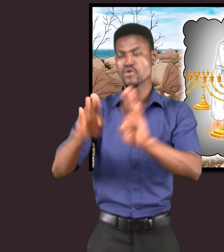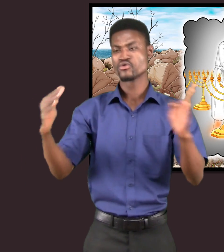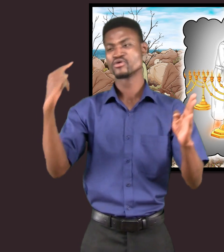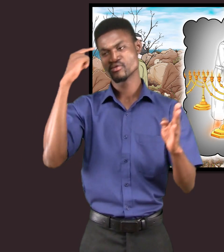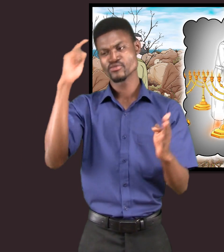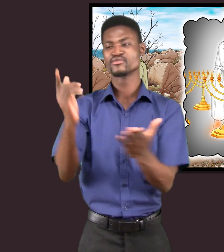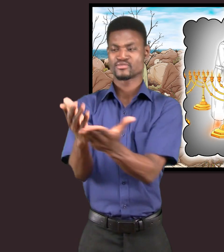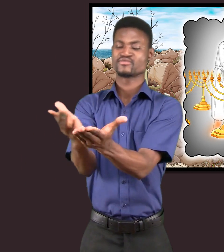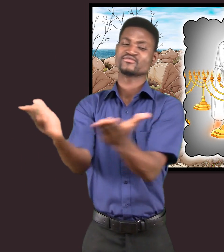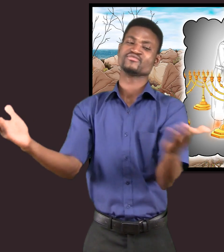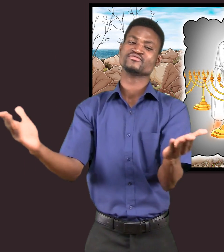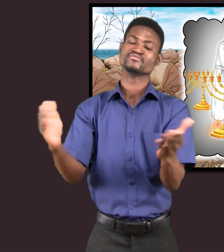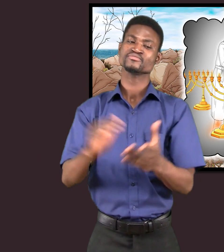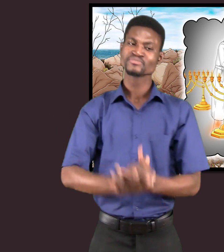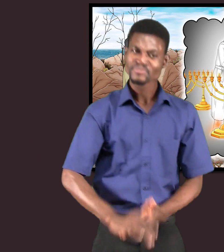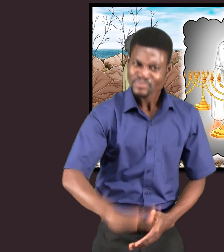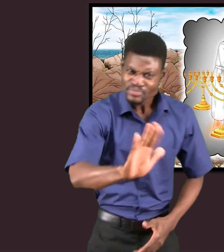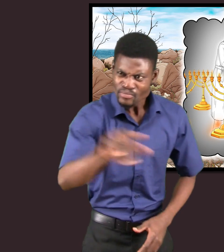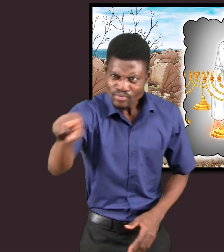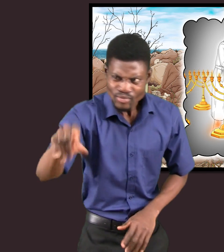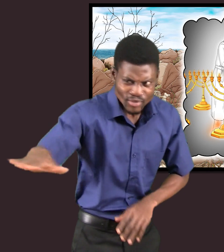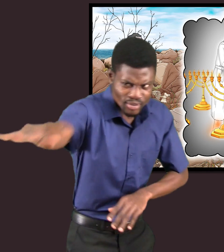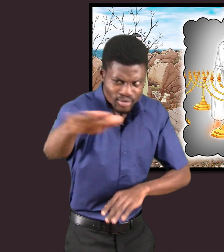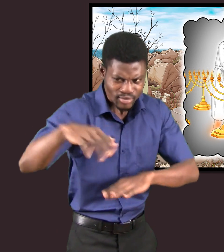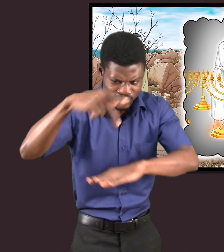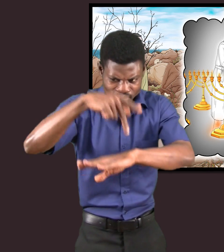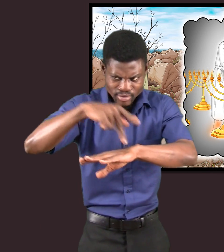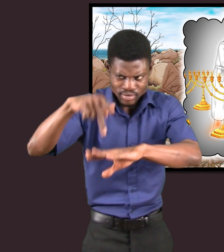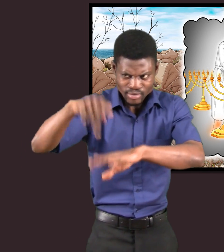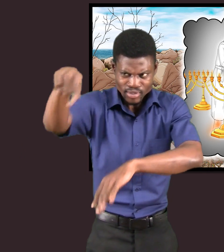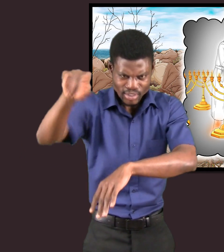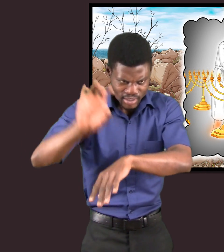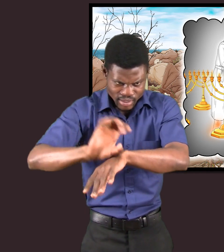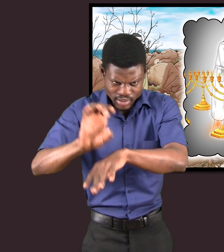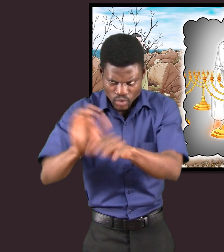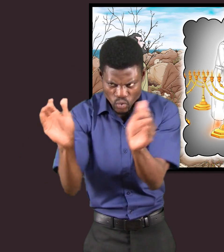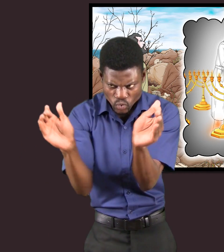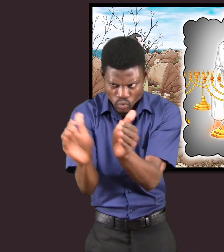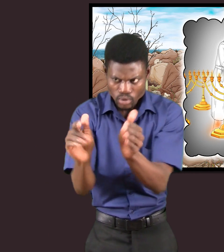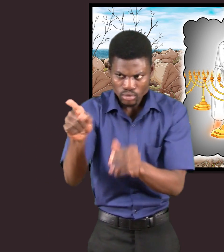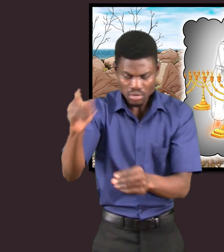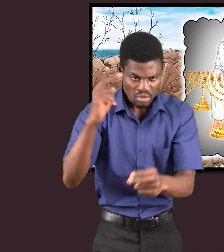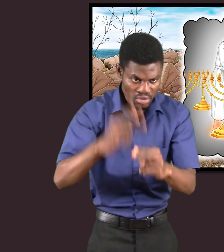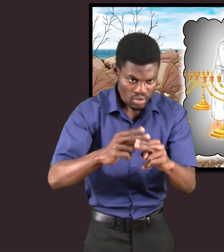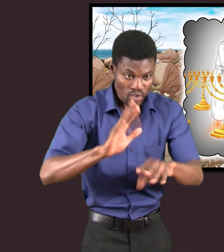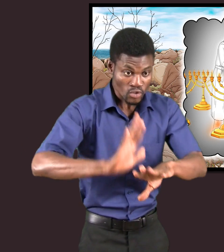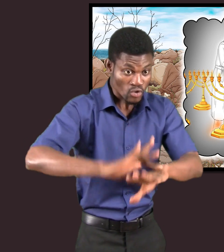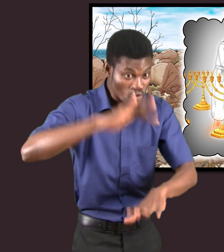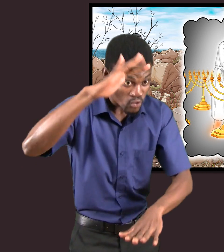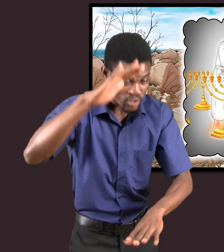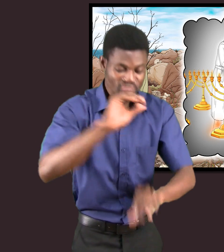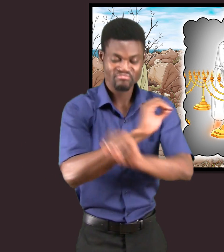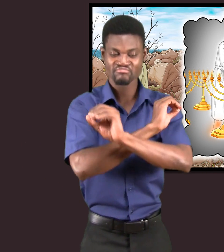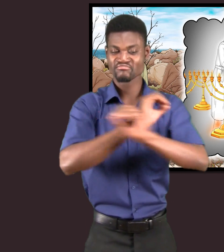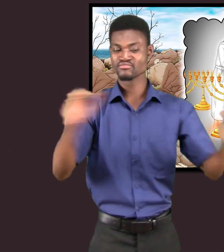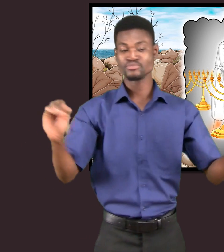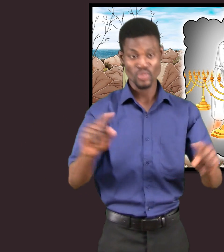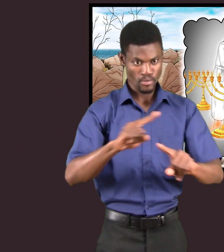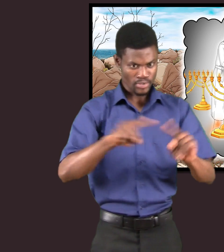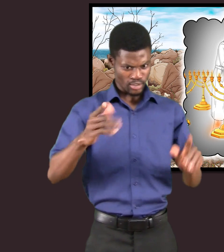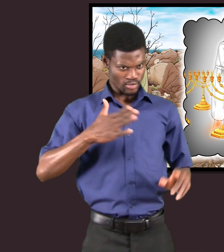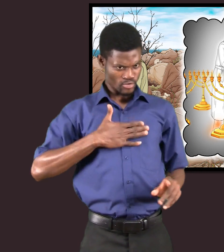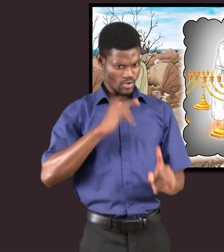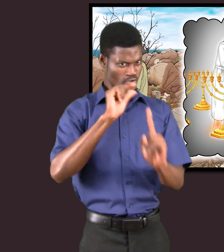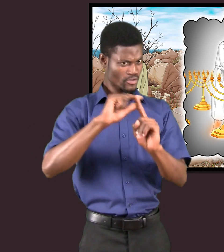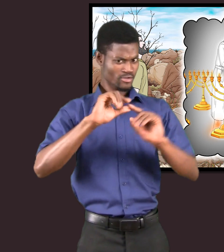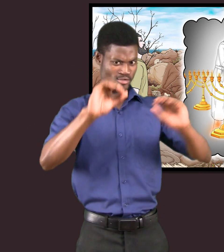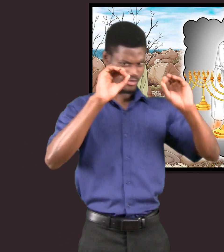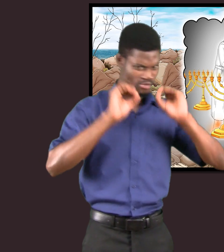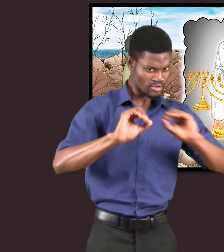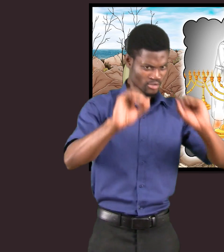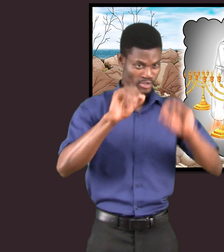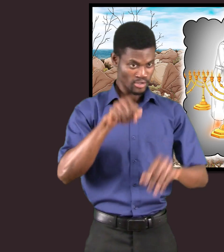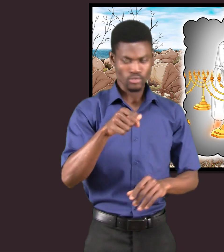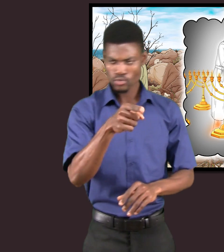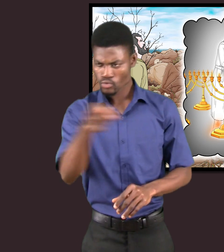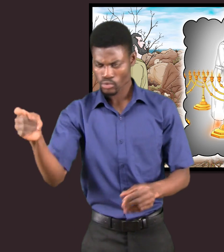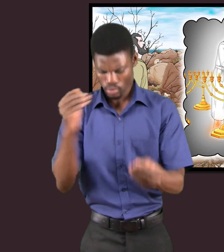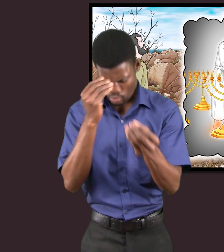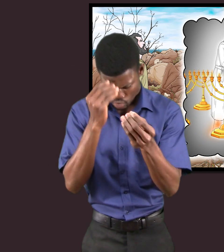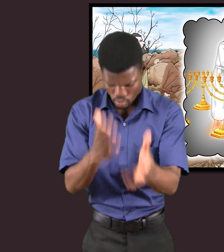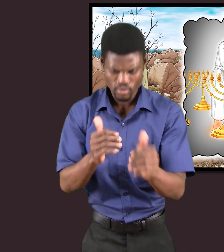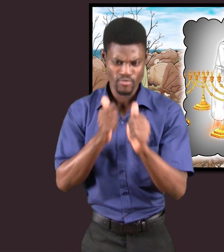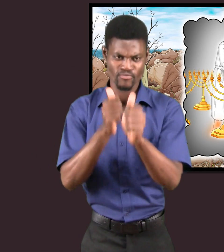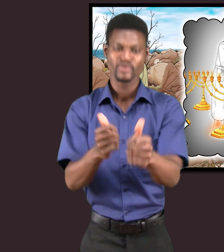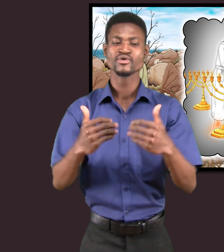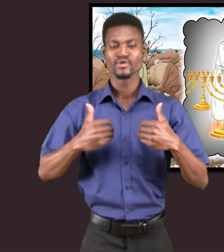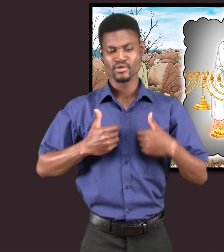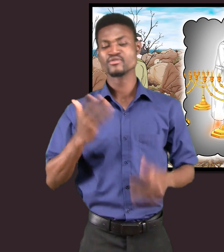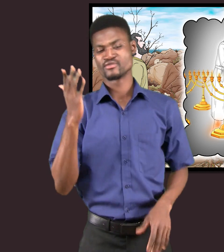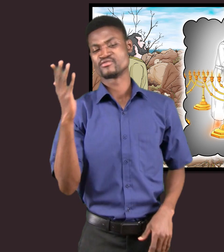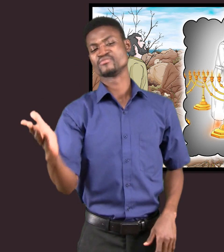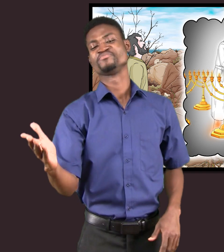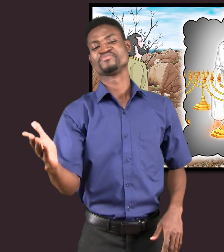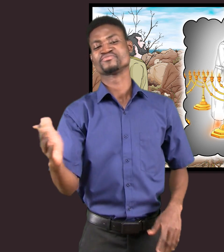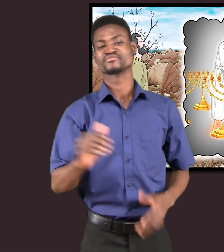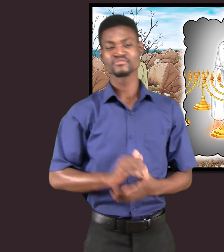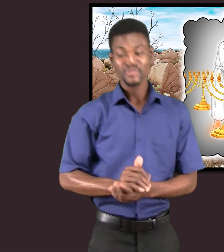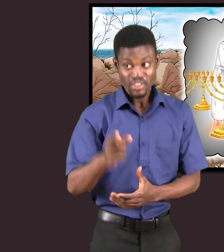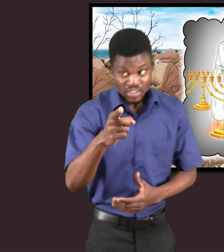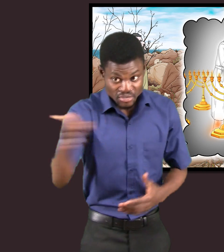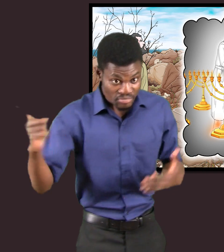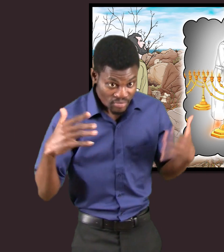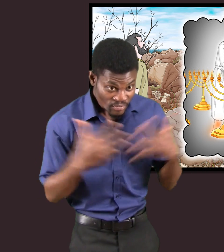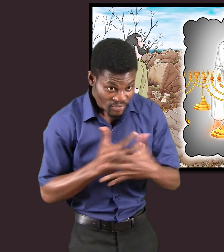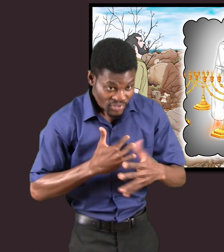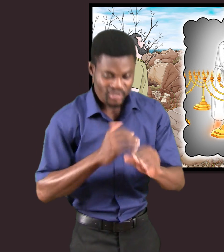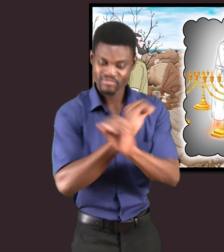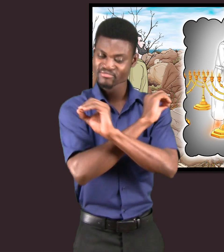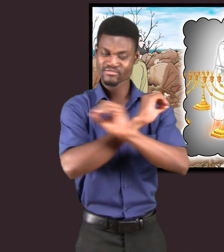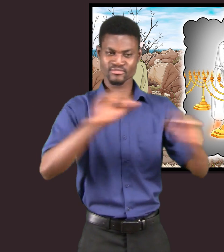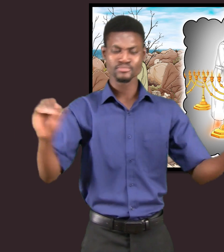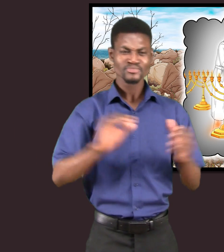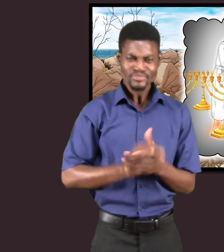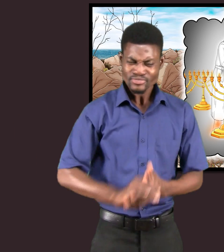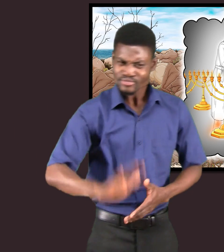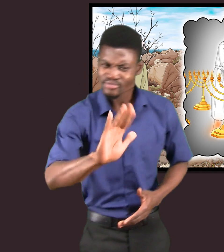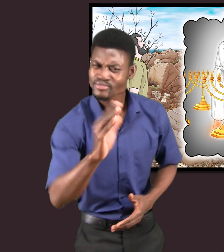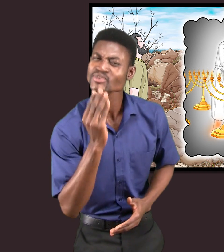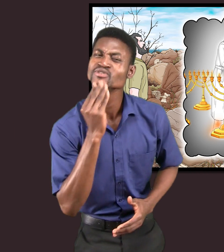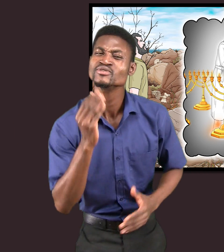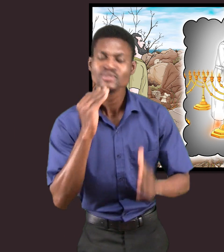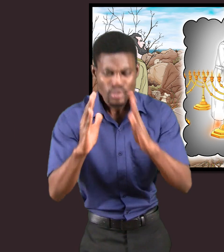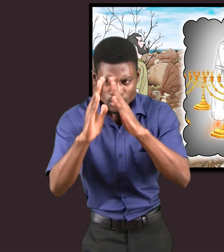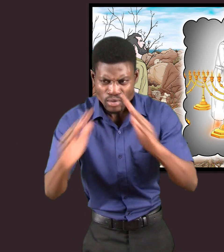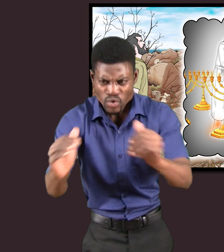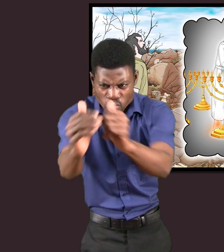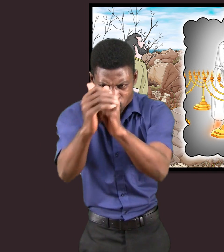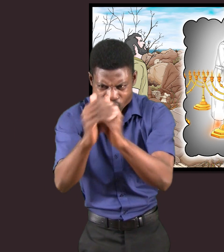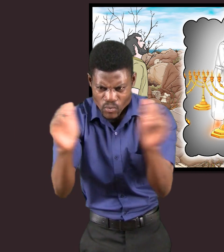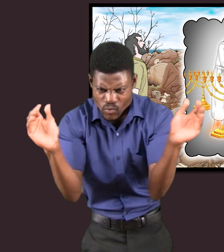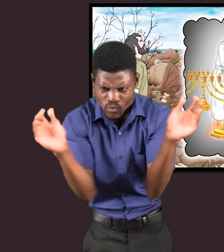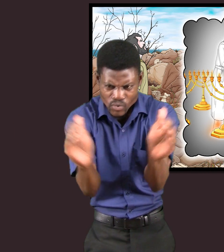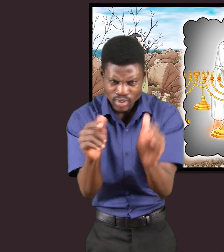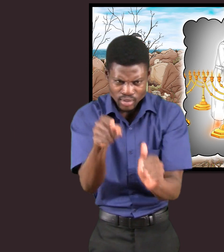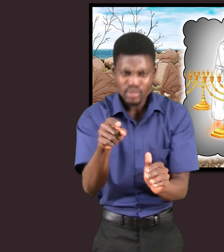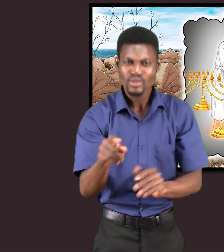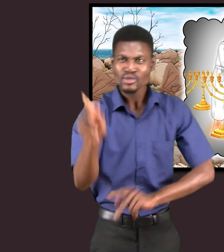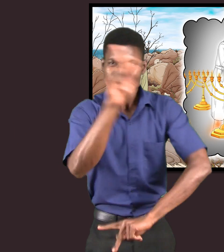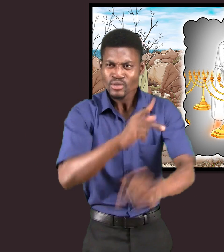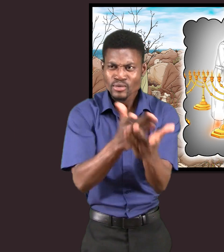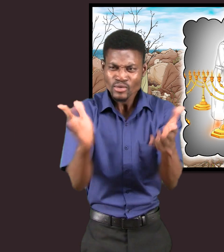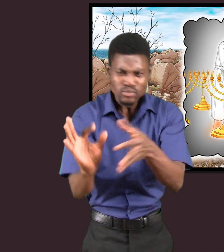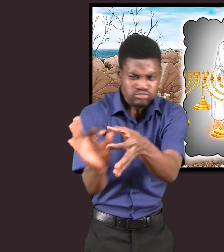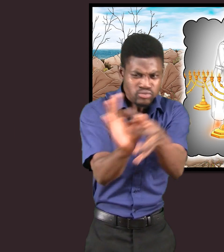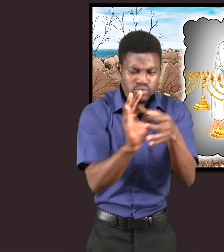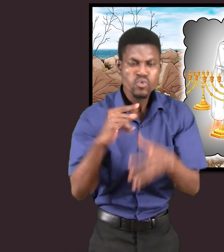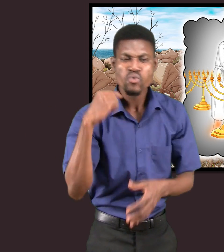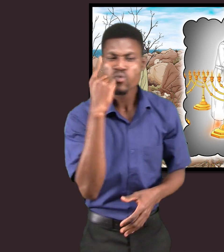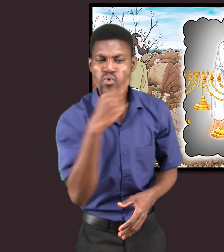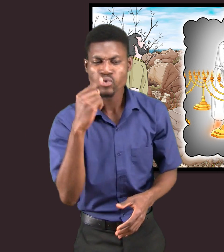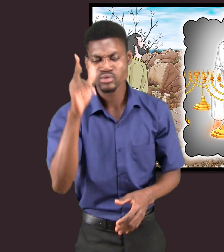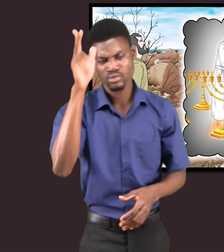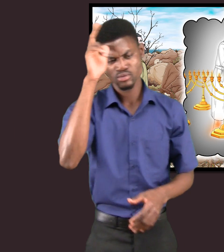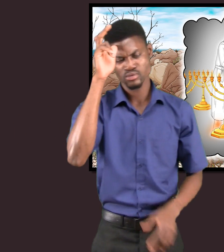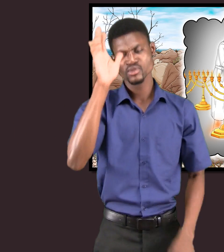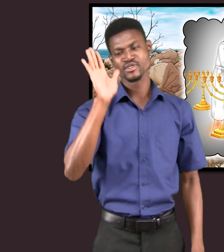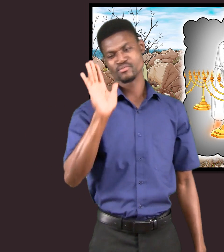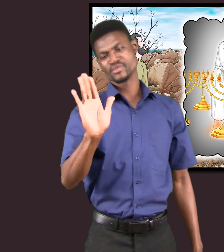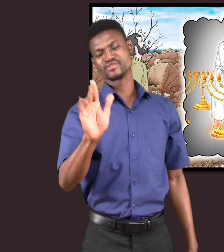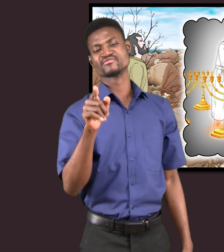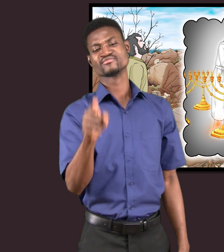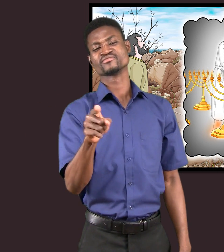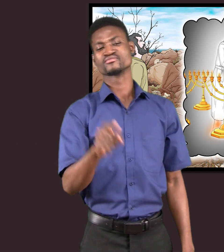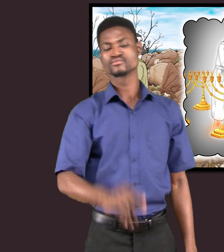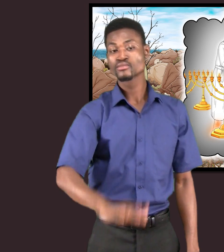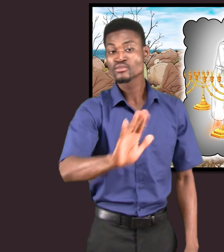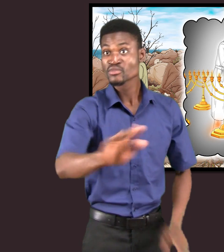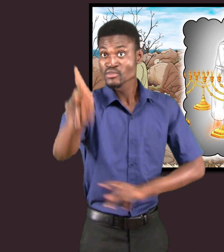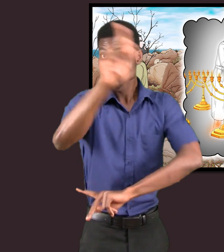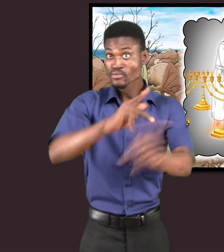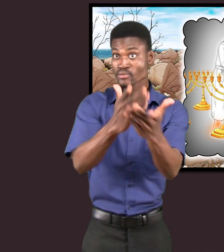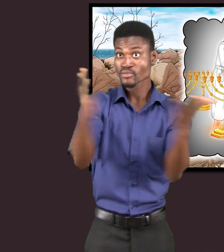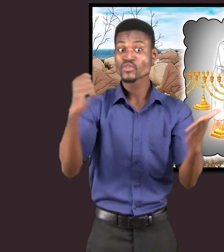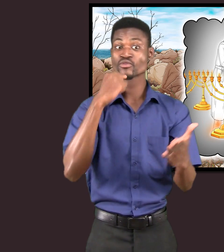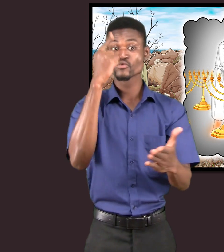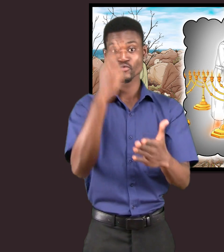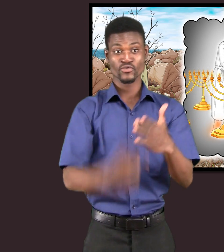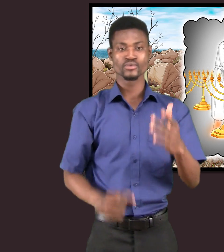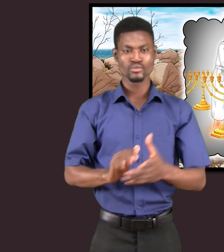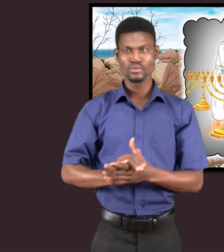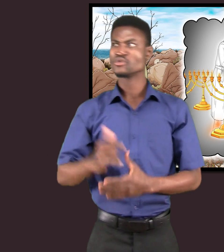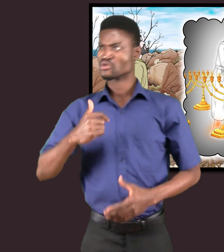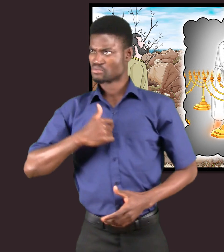For you have only a little strength, yet you have kept My word and have not denied My name.